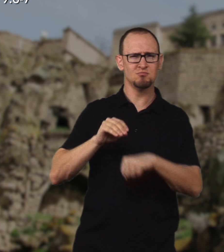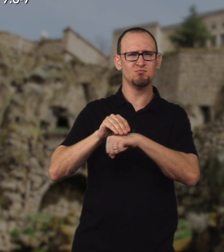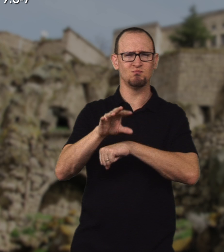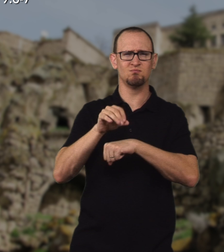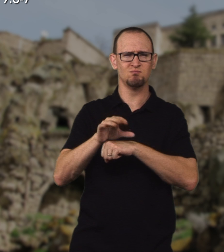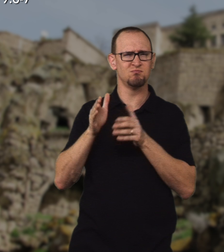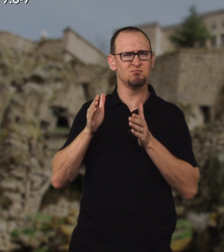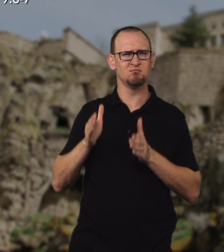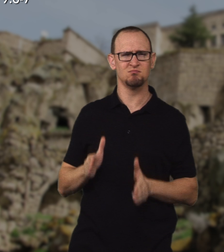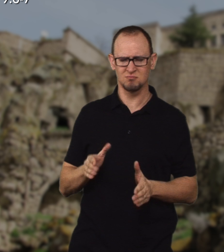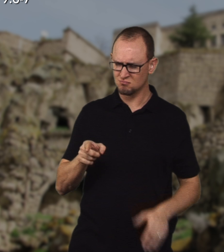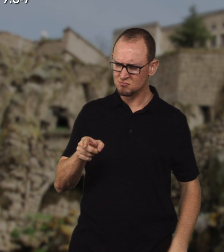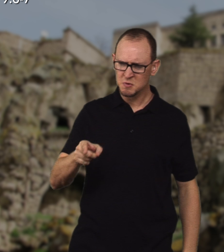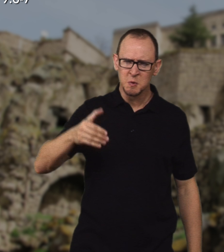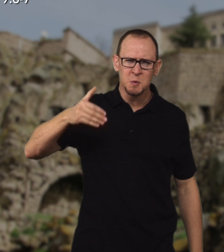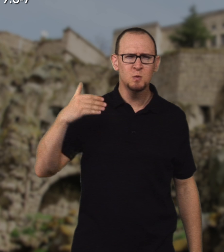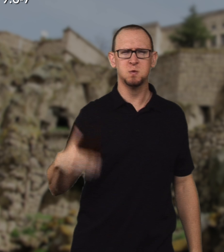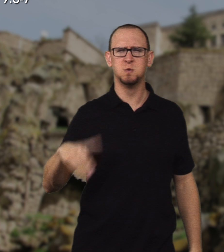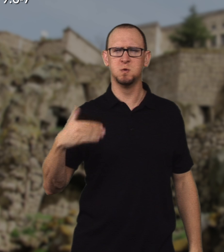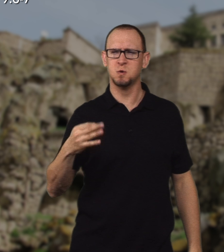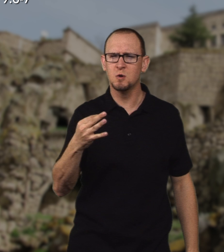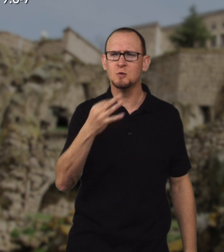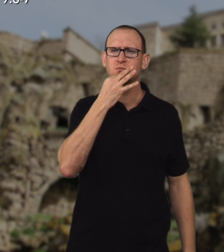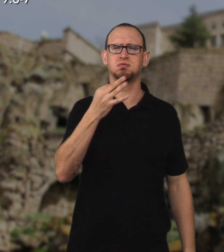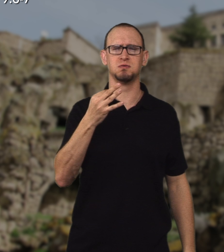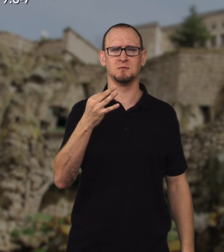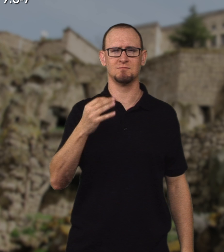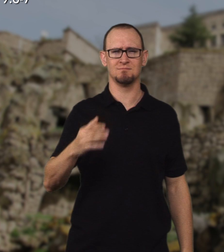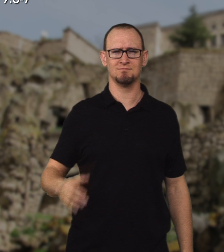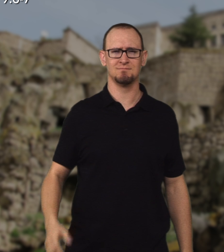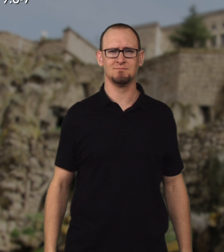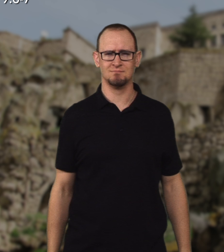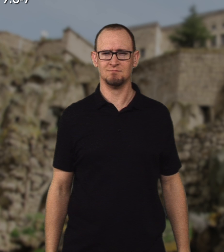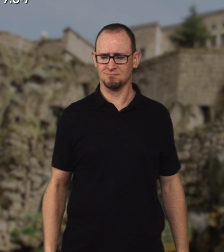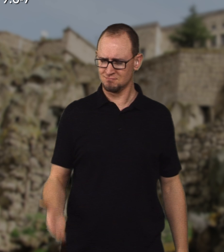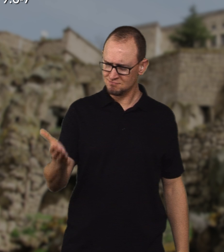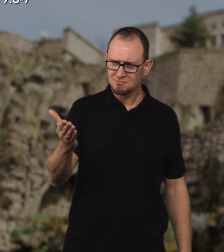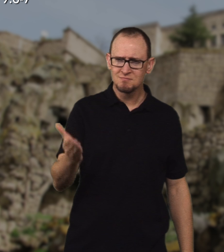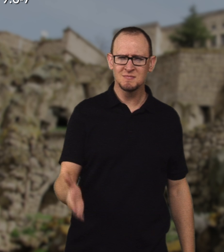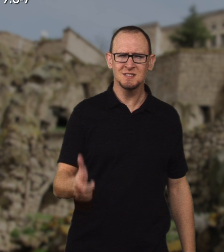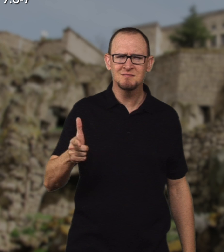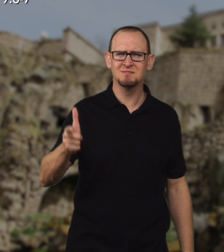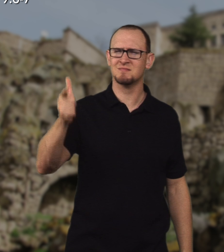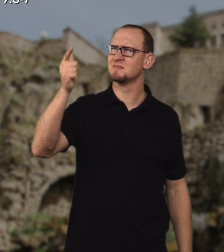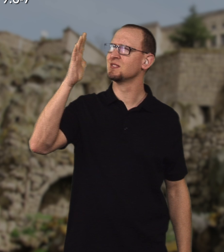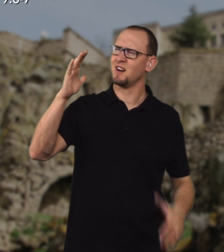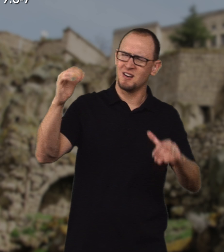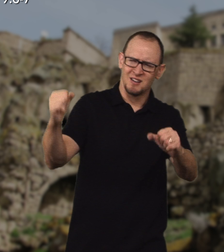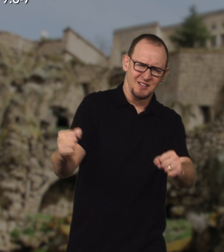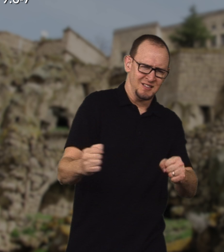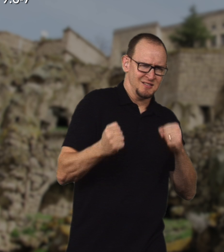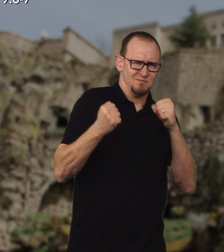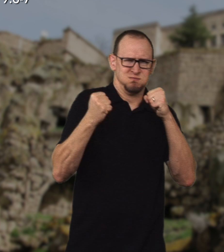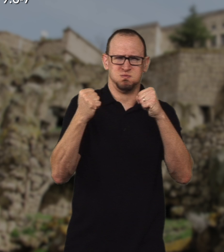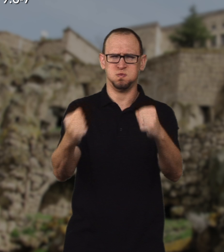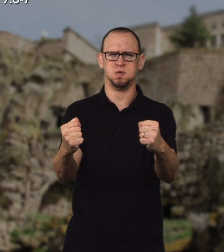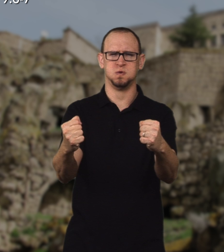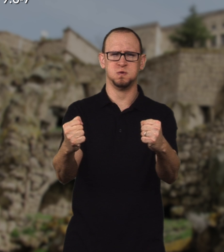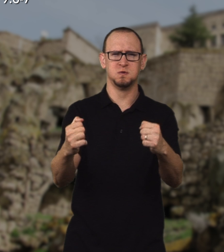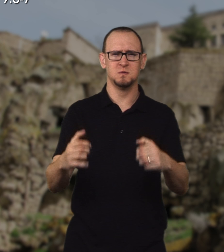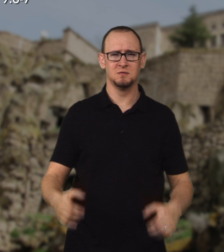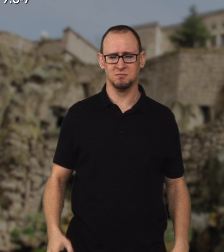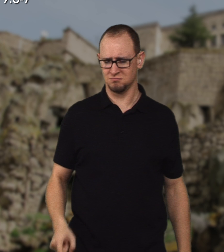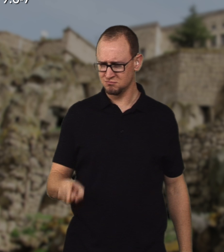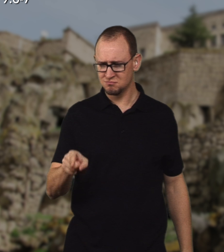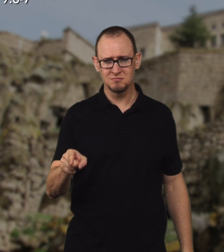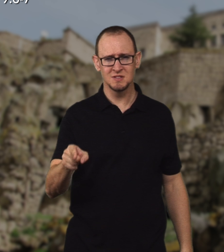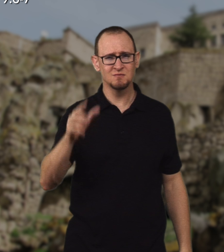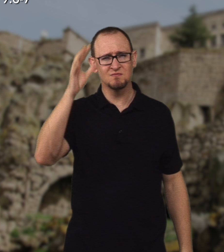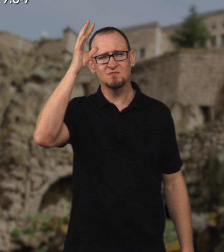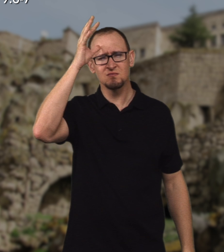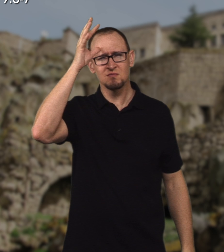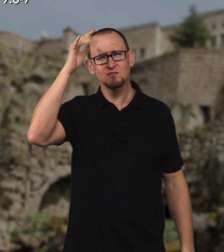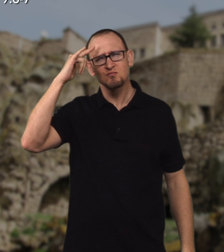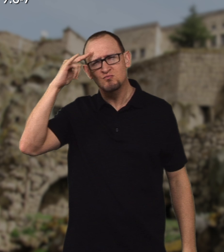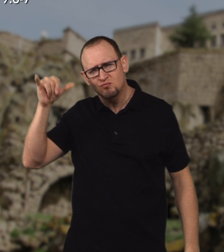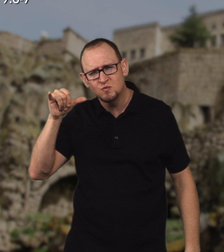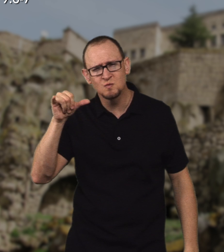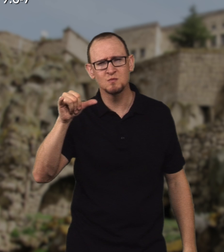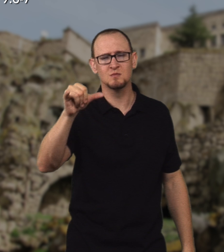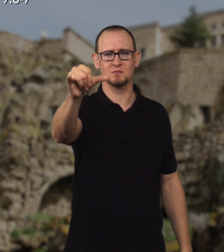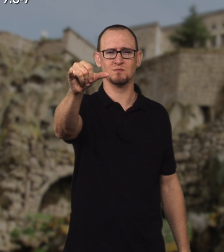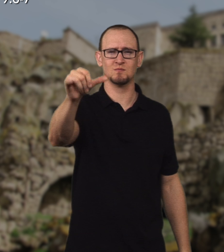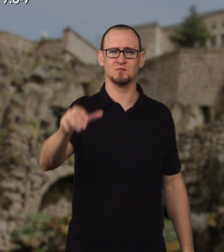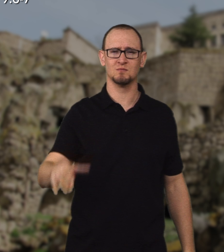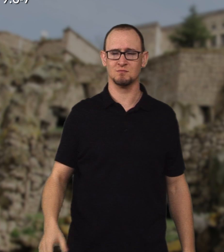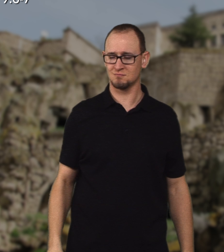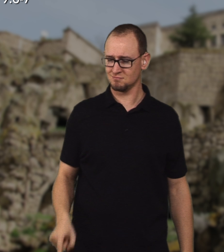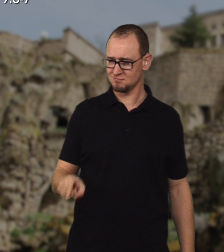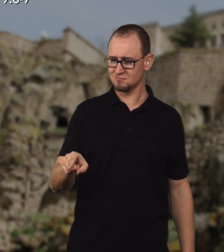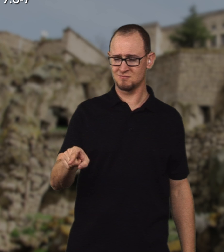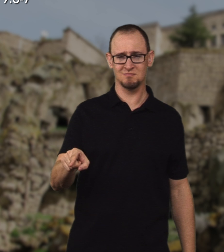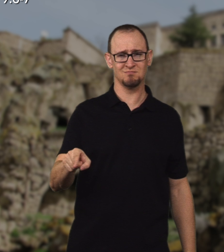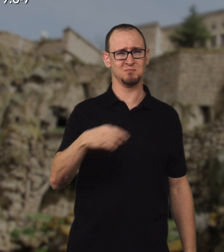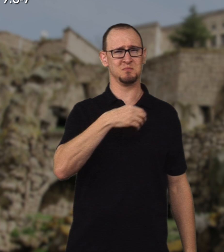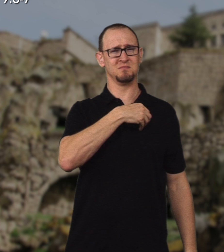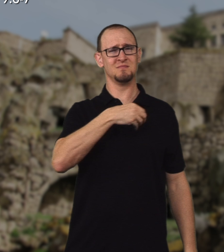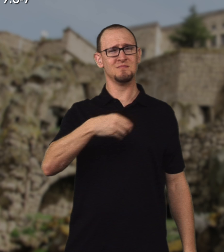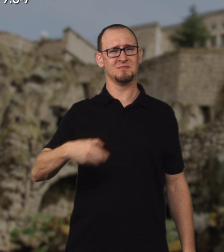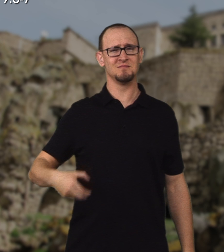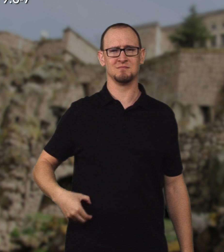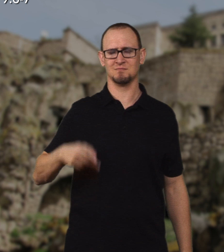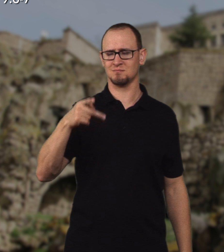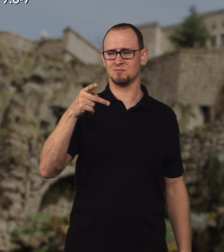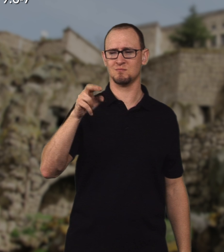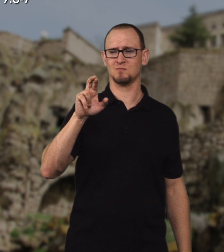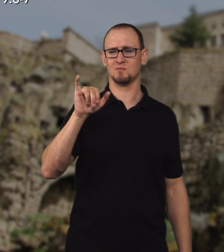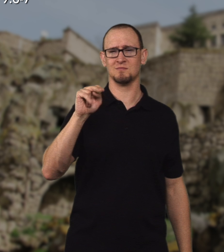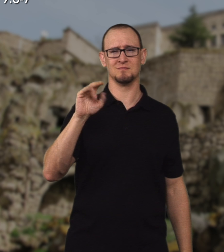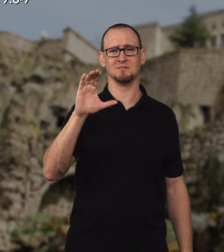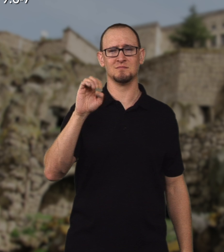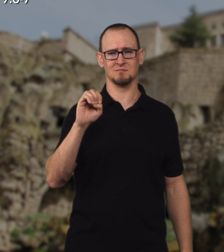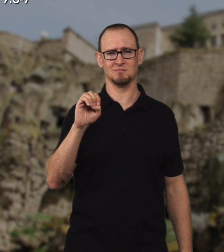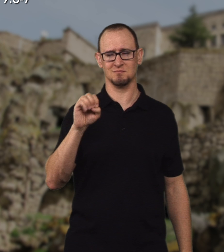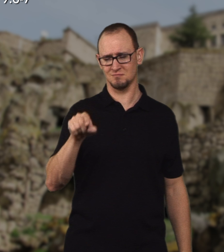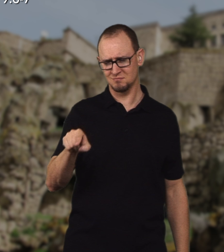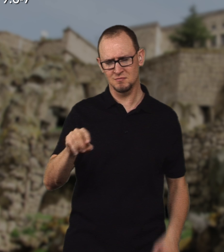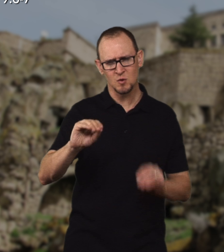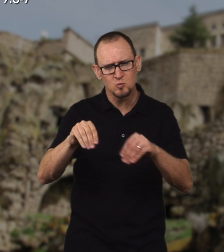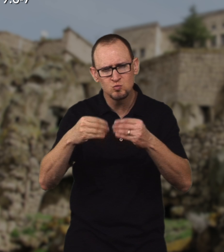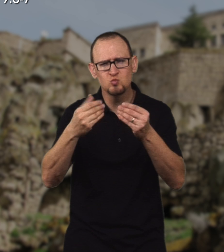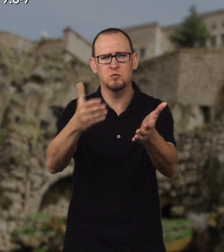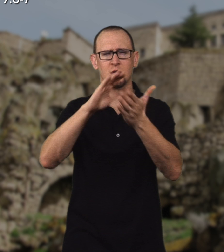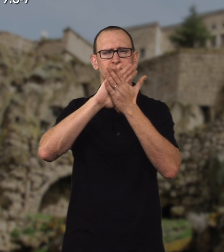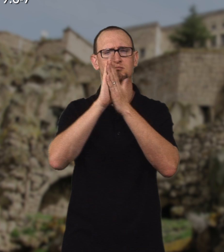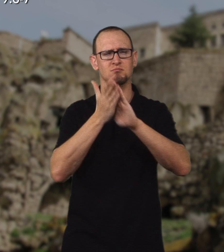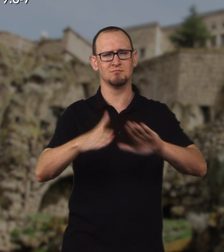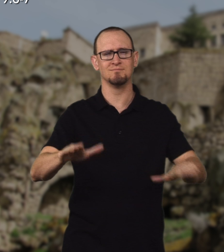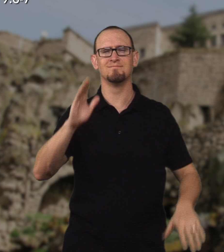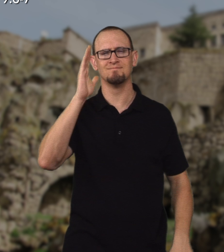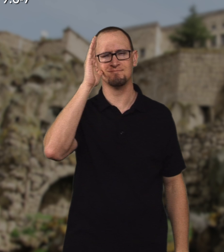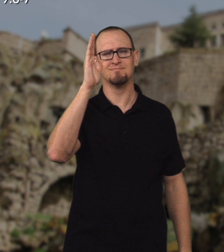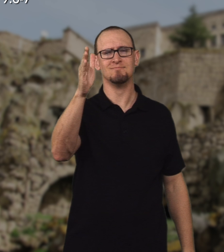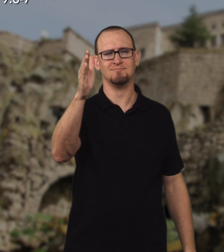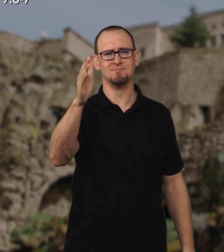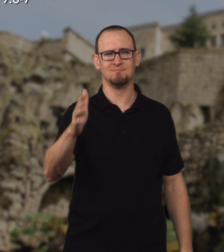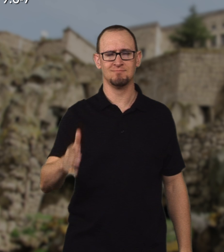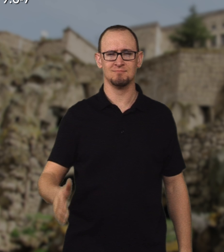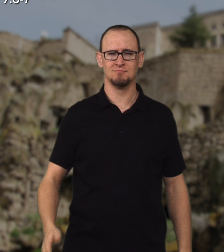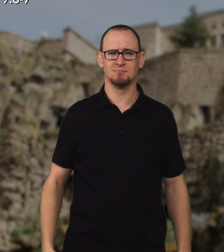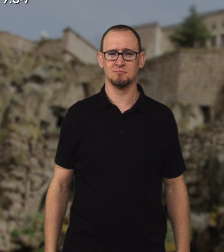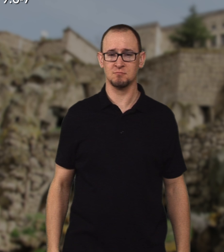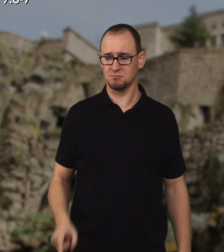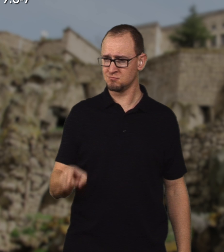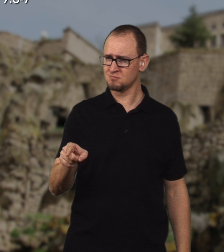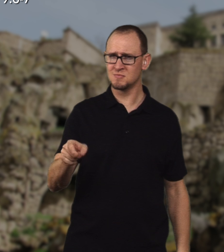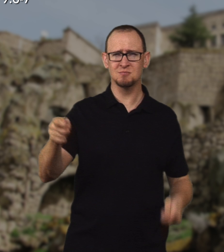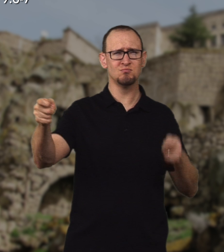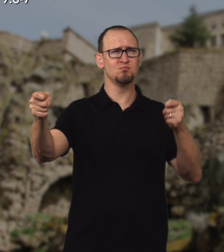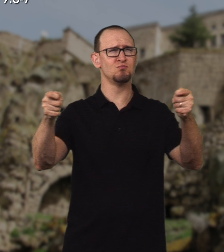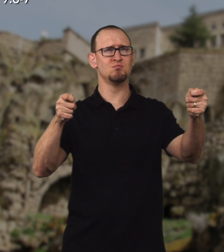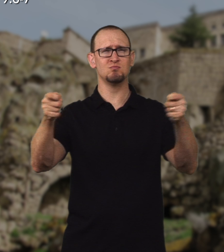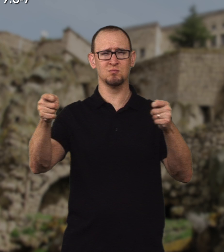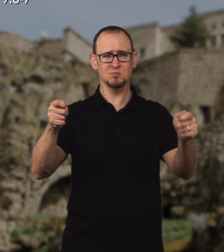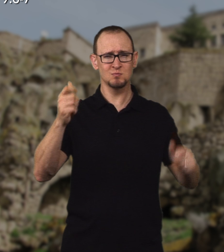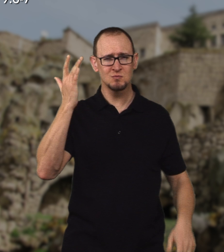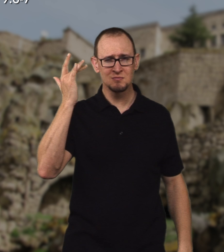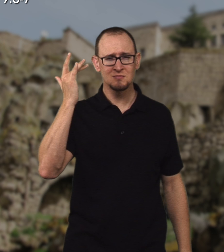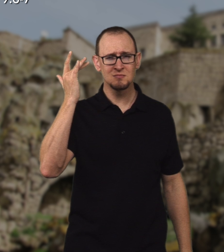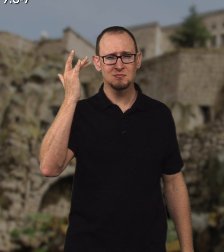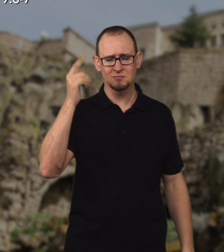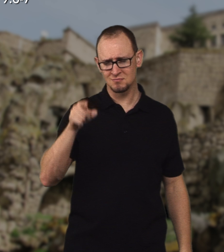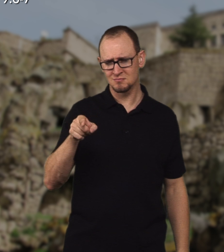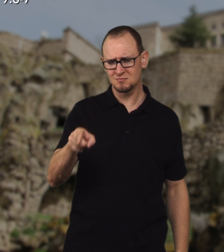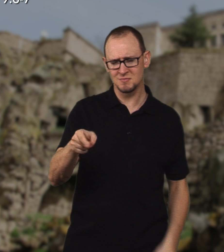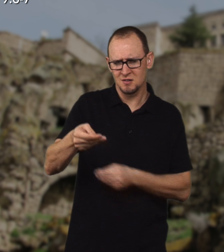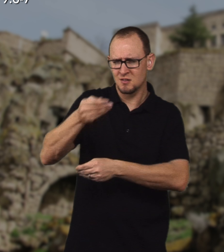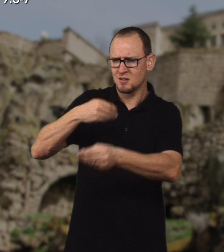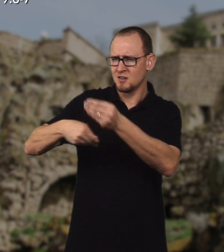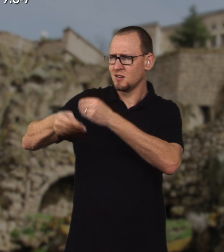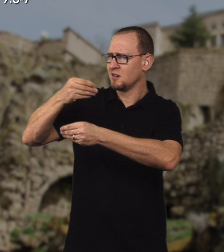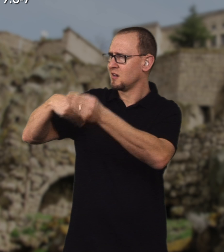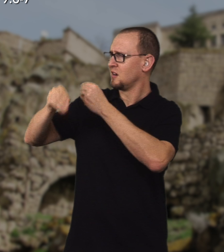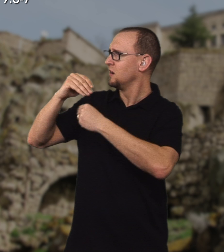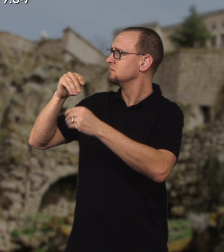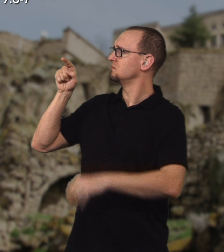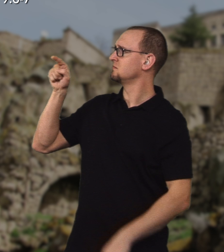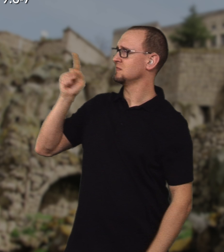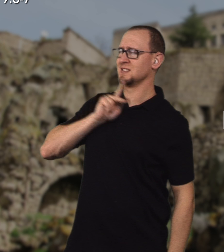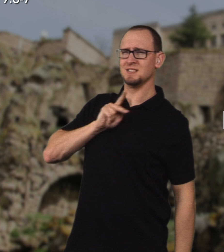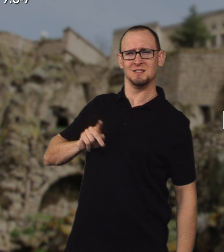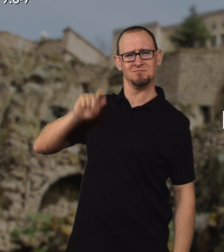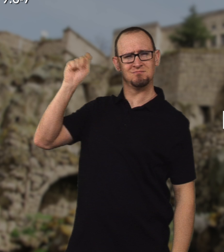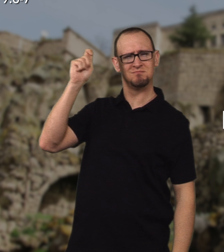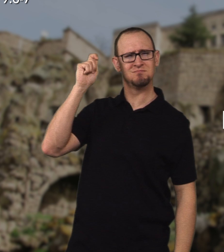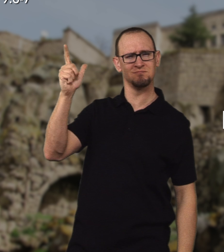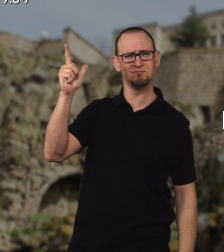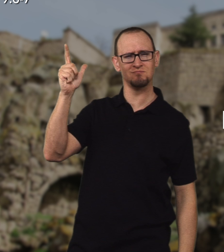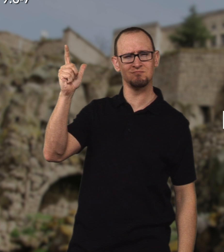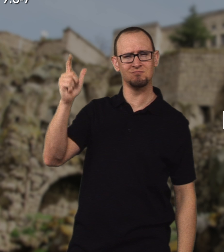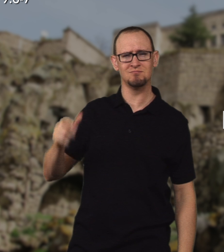And He will be called Wonderful Counselor, Mighty God, Everlasting Father, Prince of Peace.